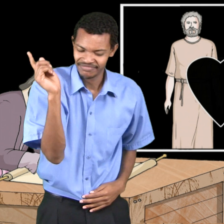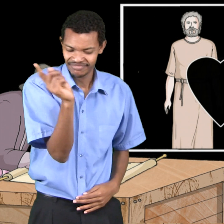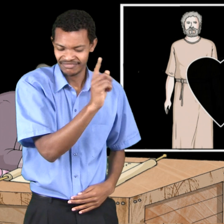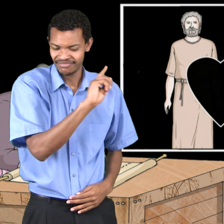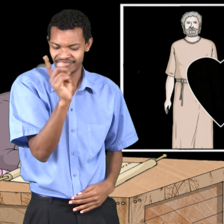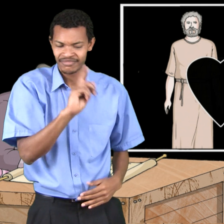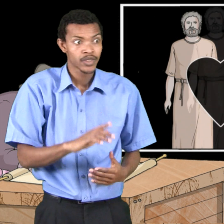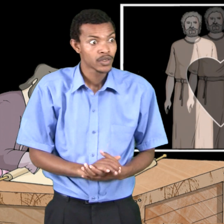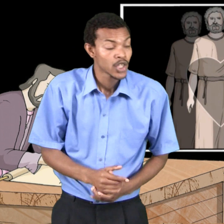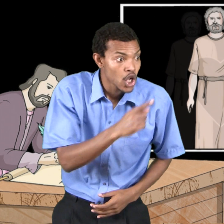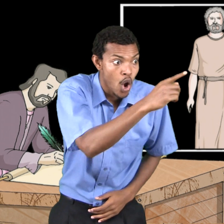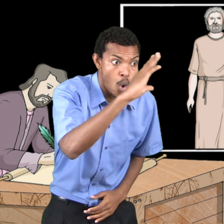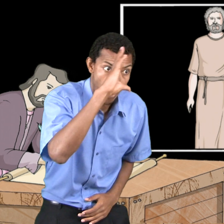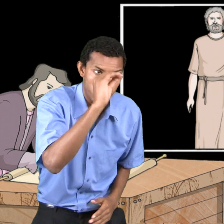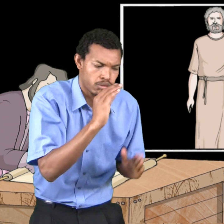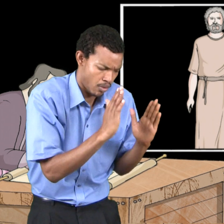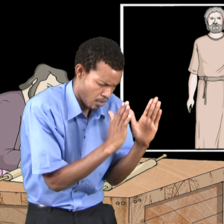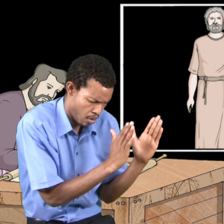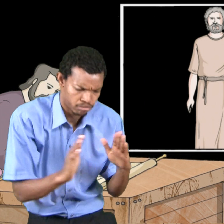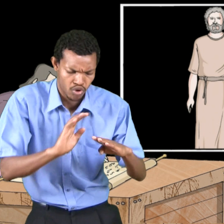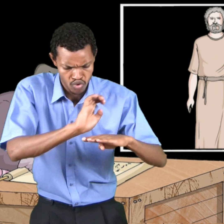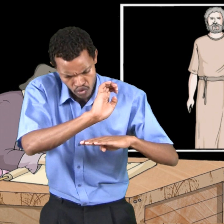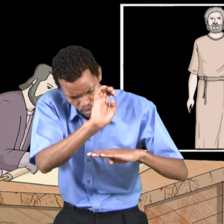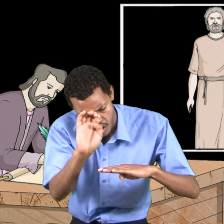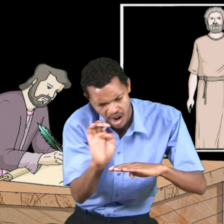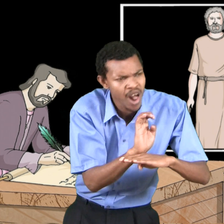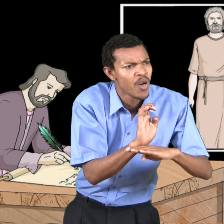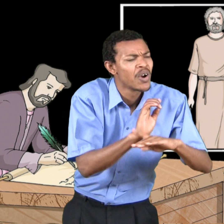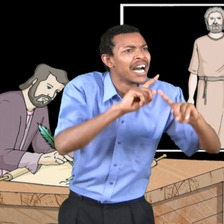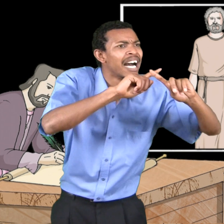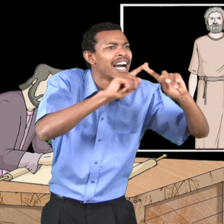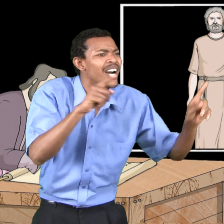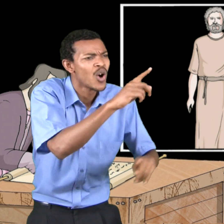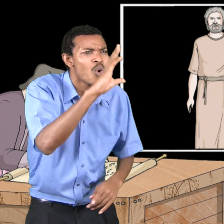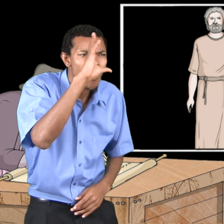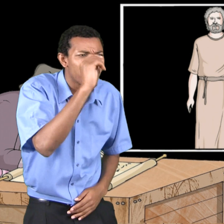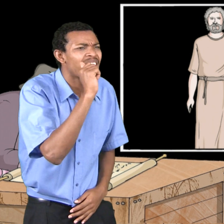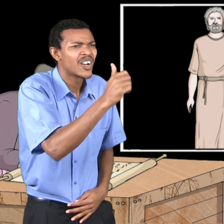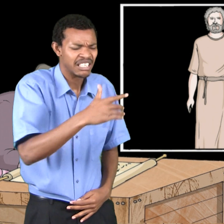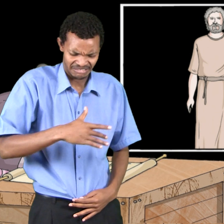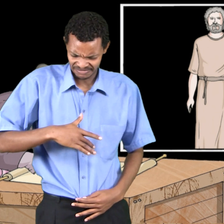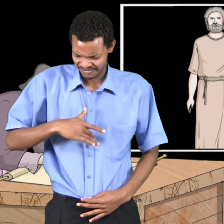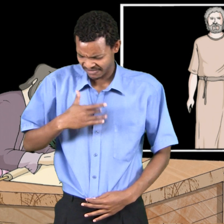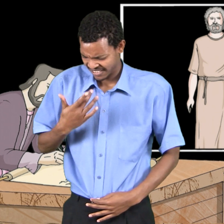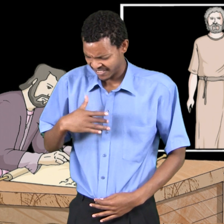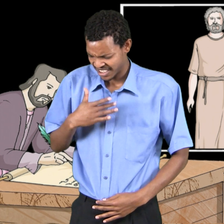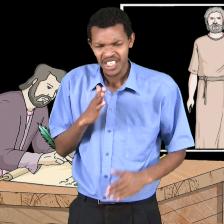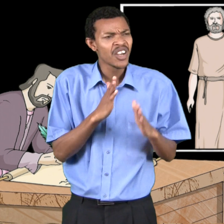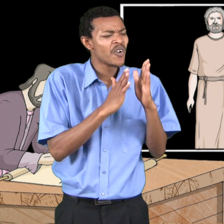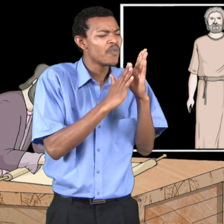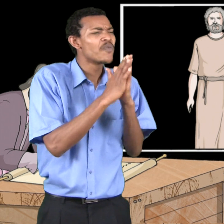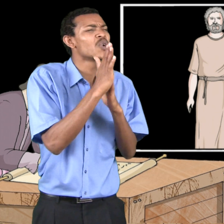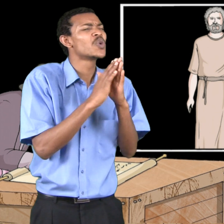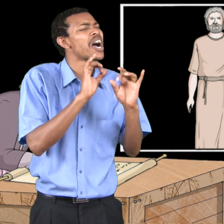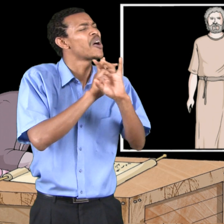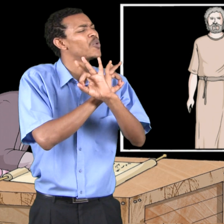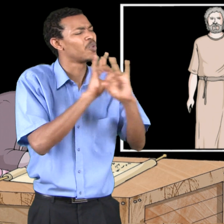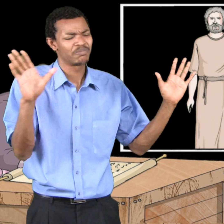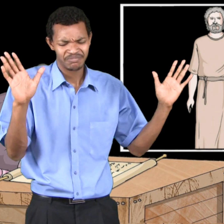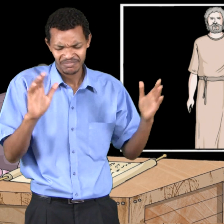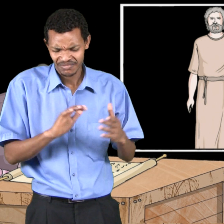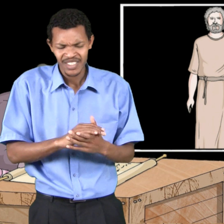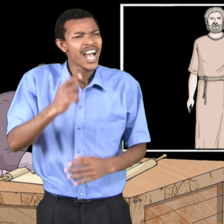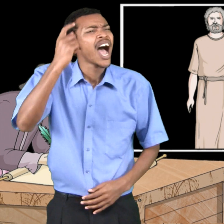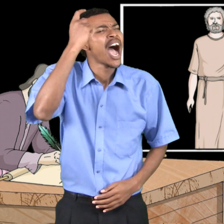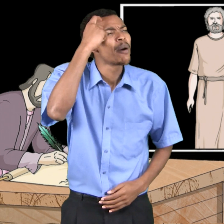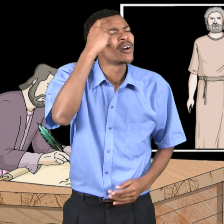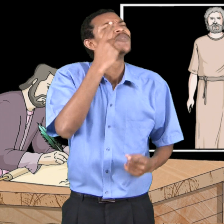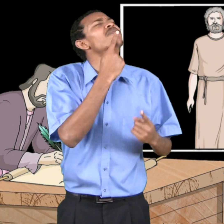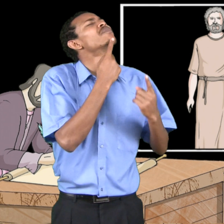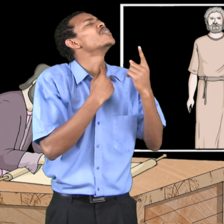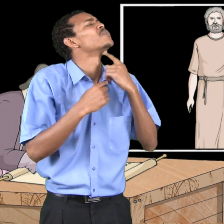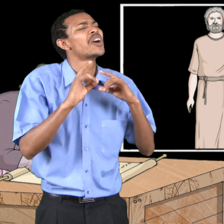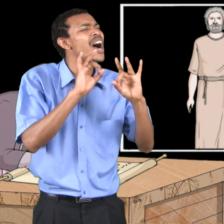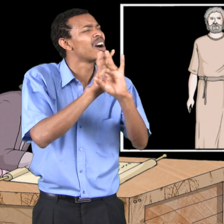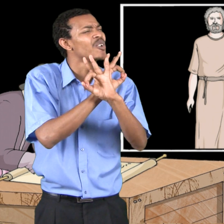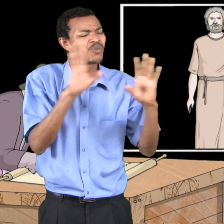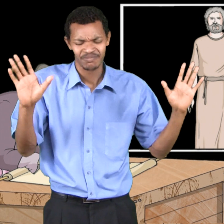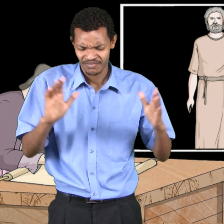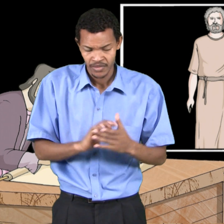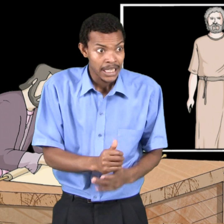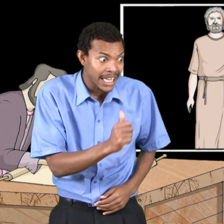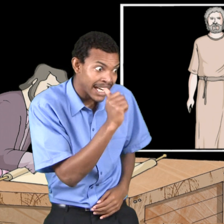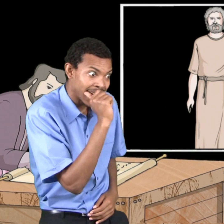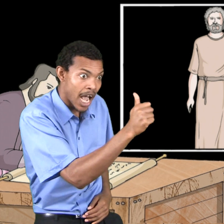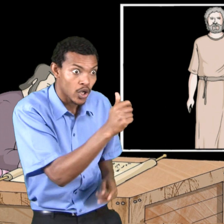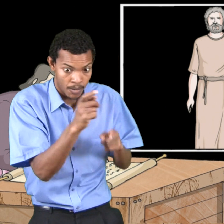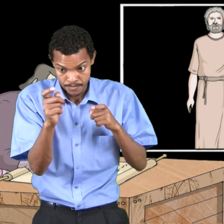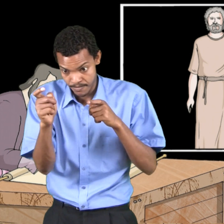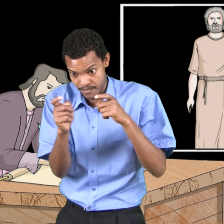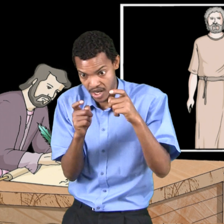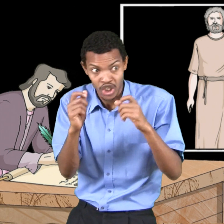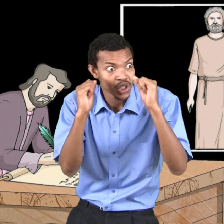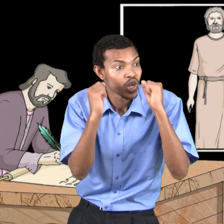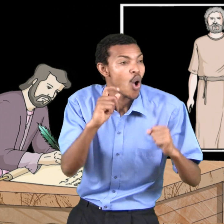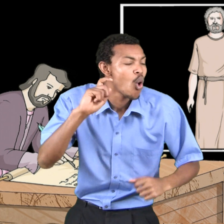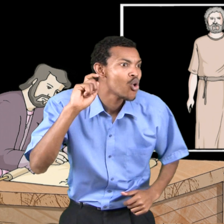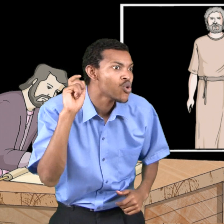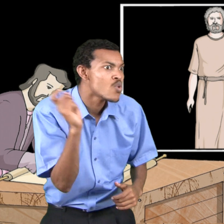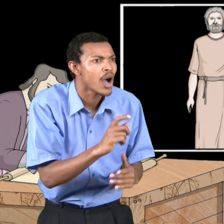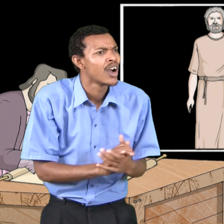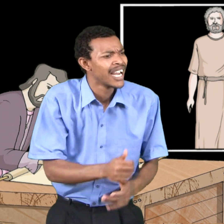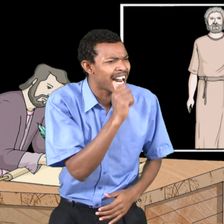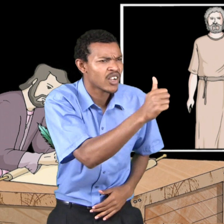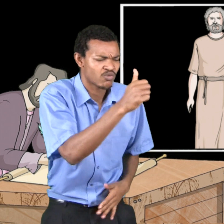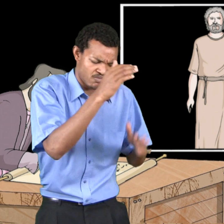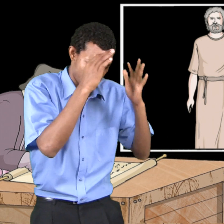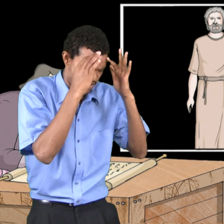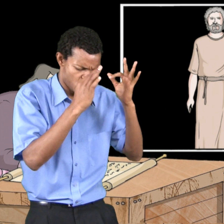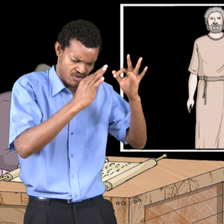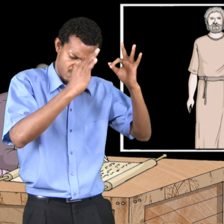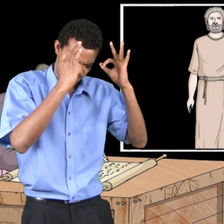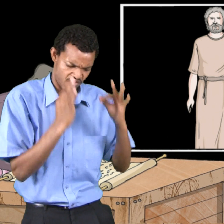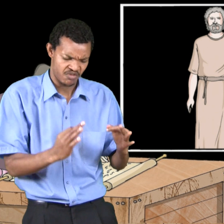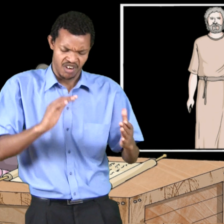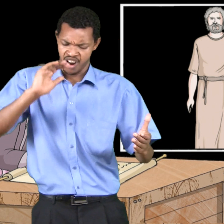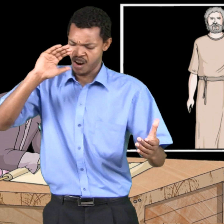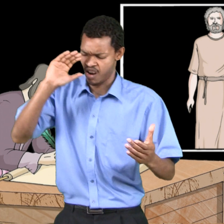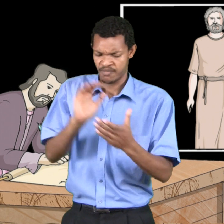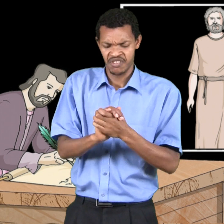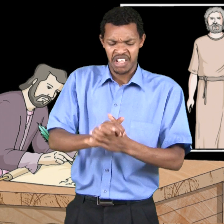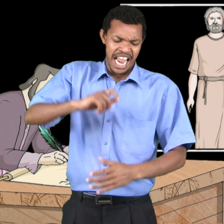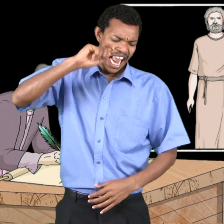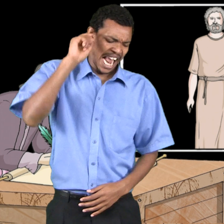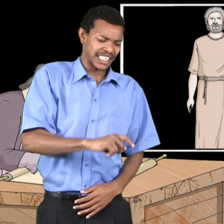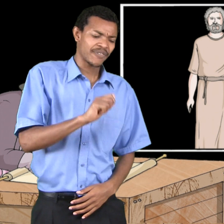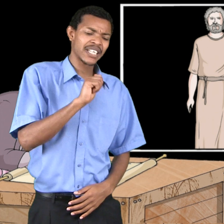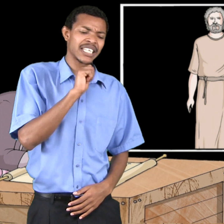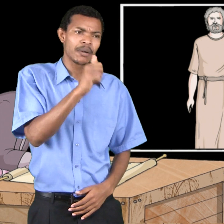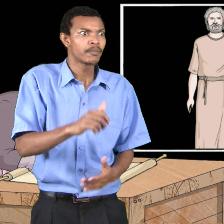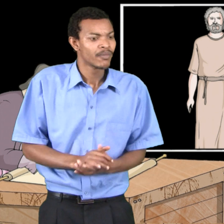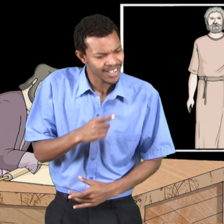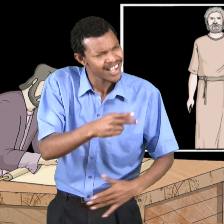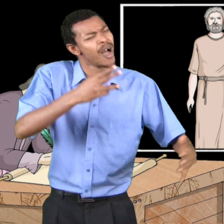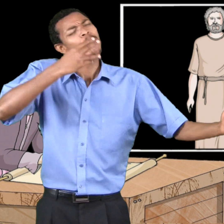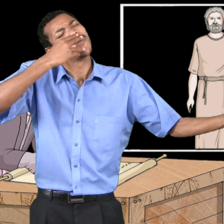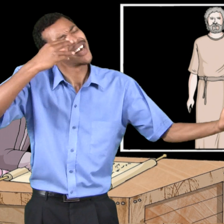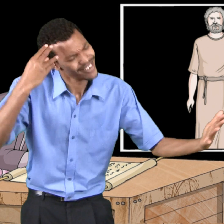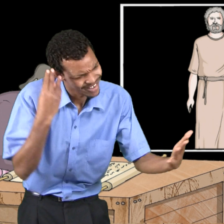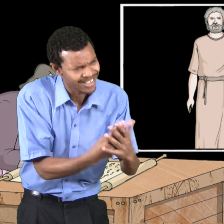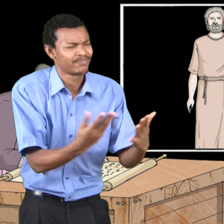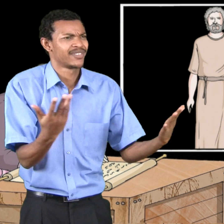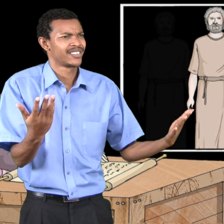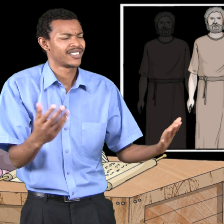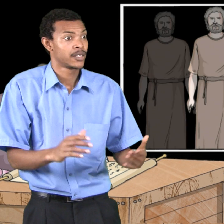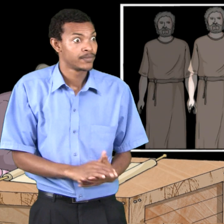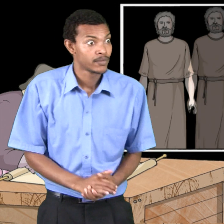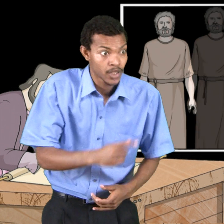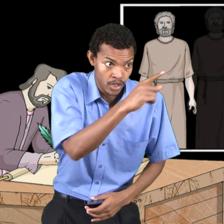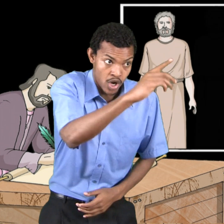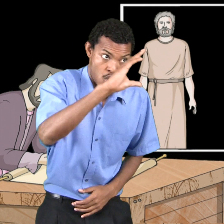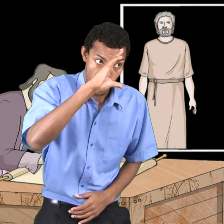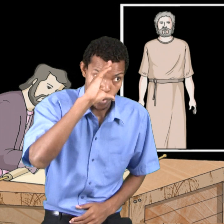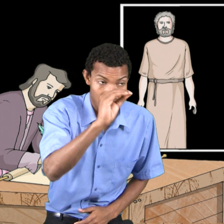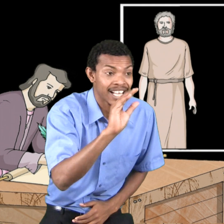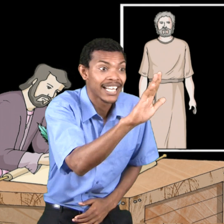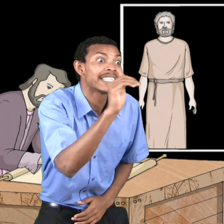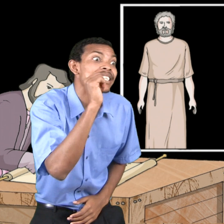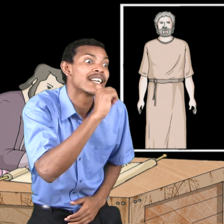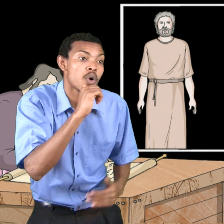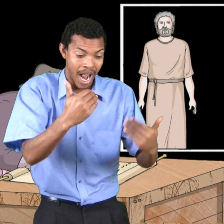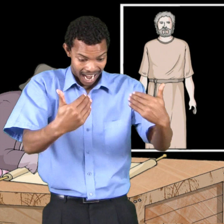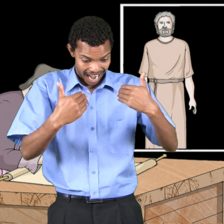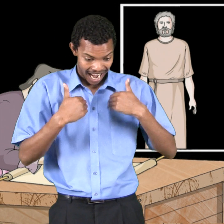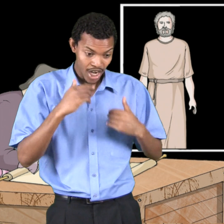But the man who is firmly established in his heart and under no constraint, with control over his will and resolve in his heart not to marry the virgin, he will do well.